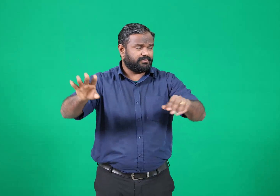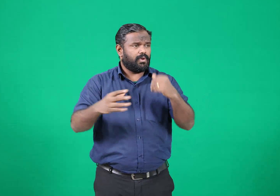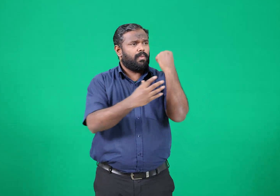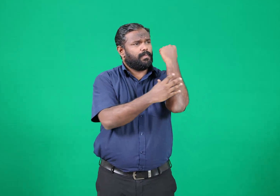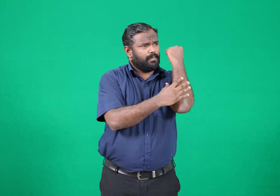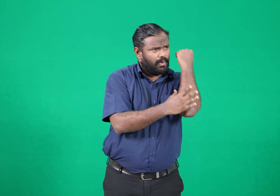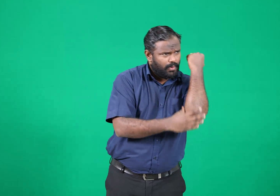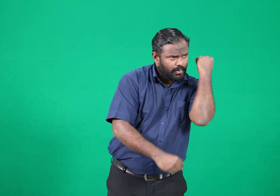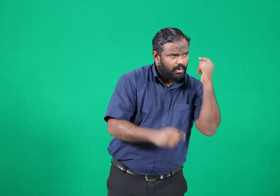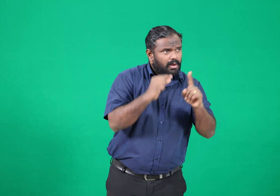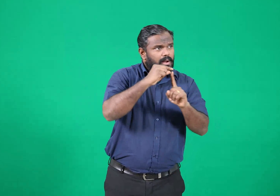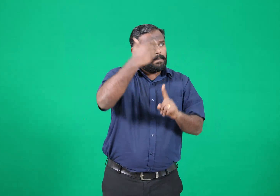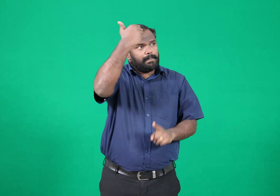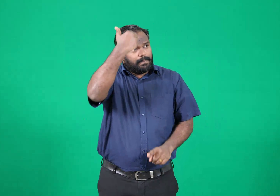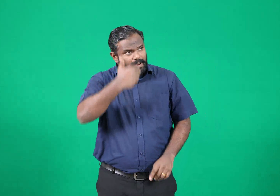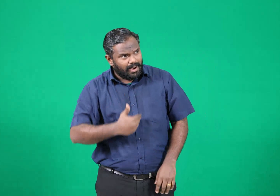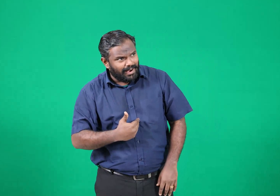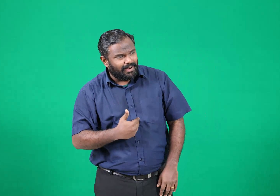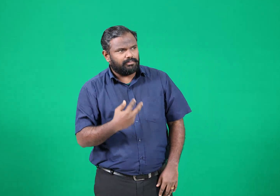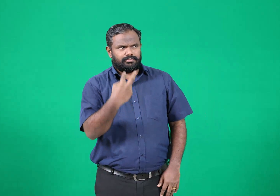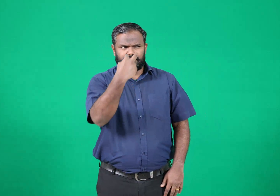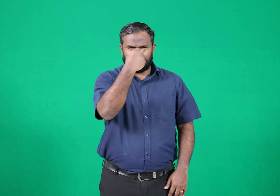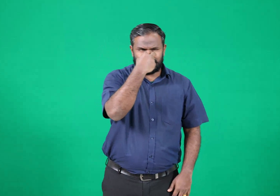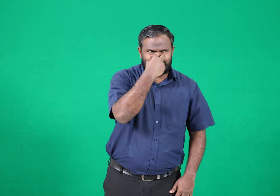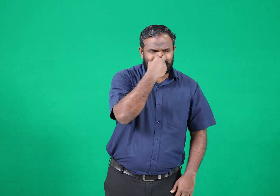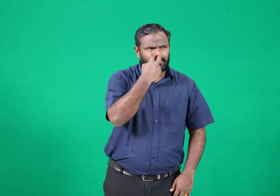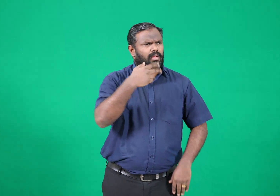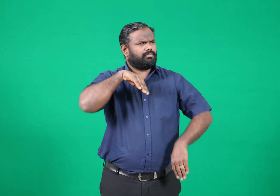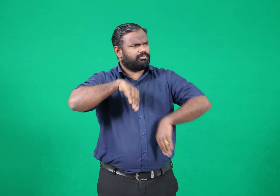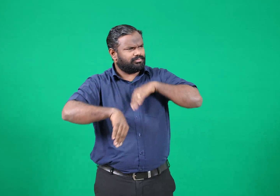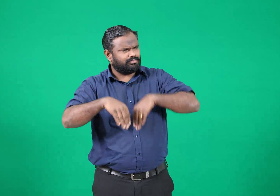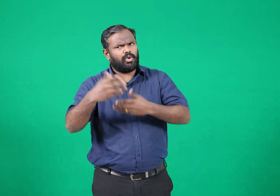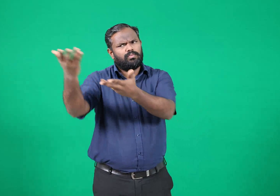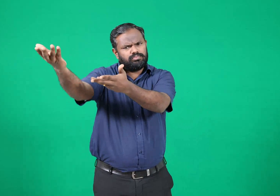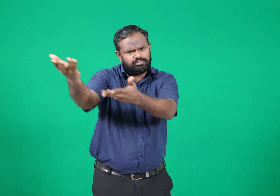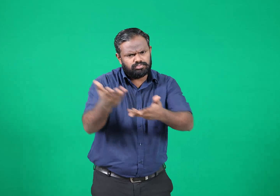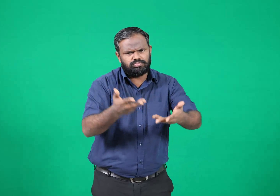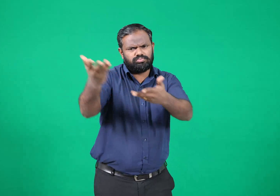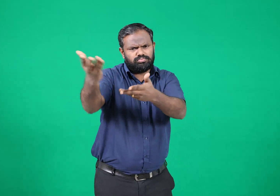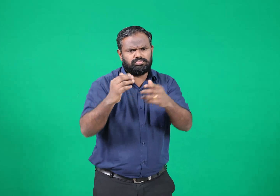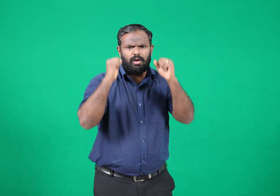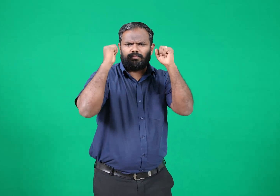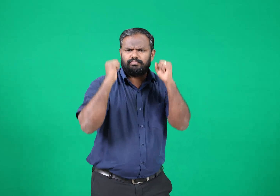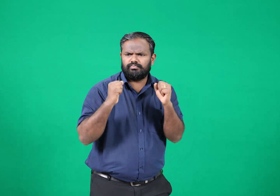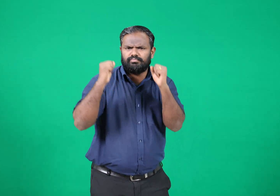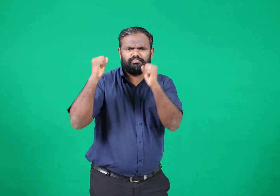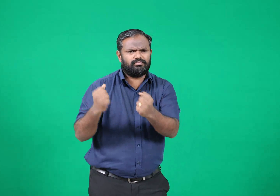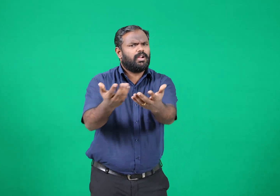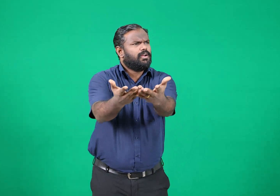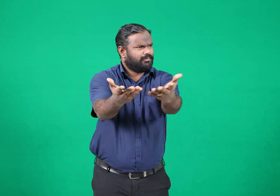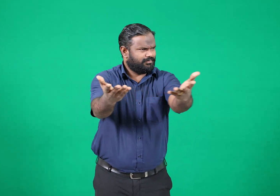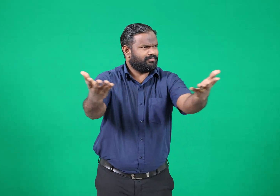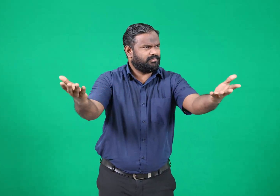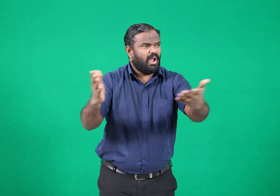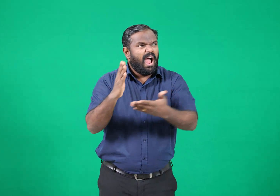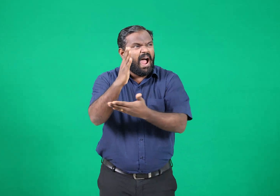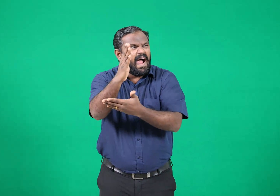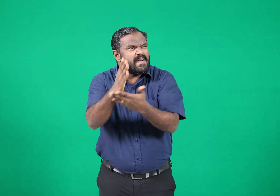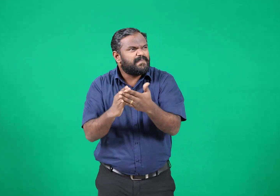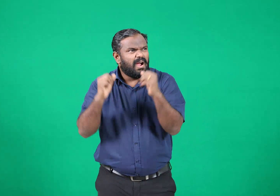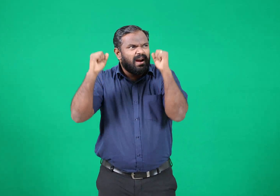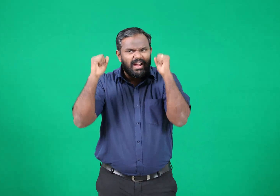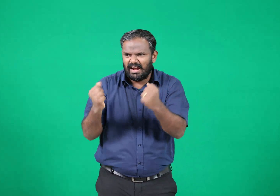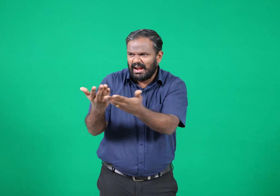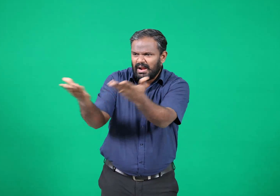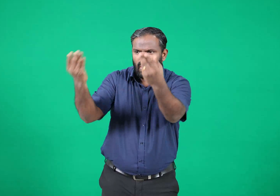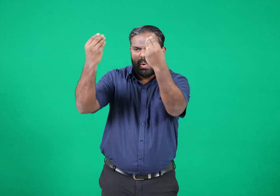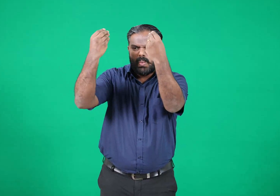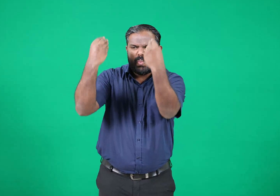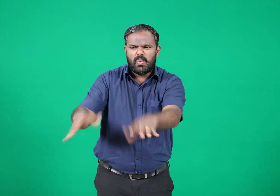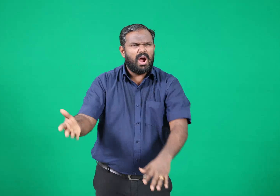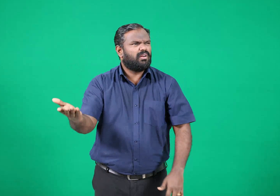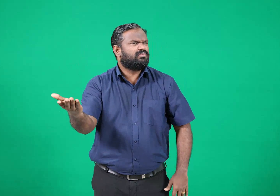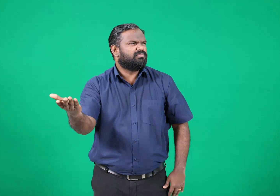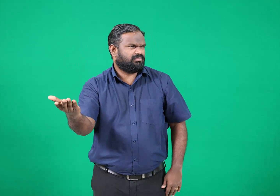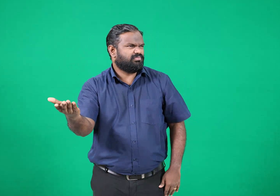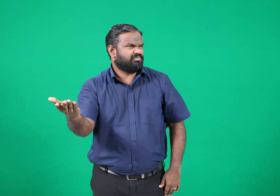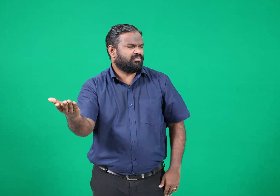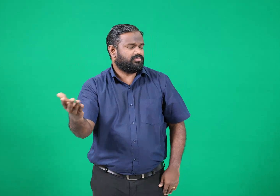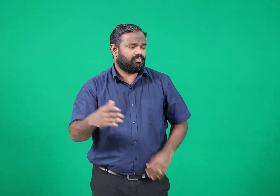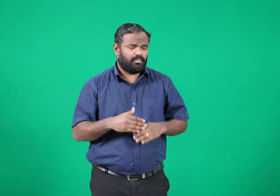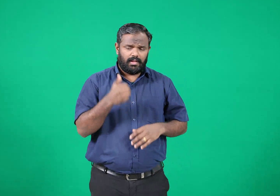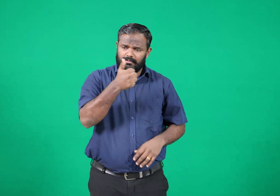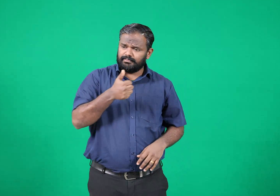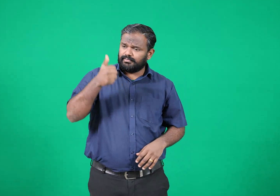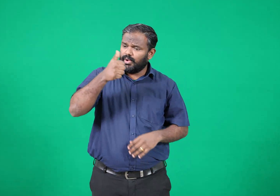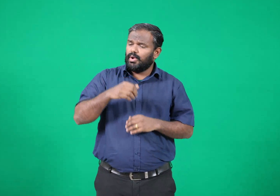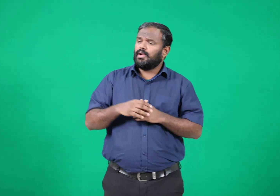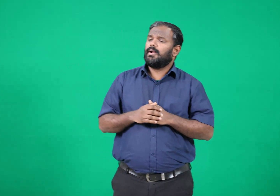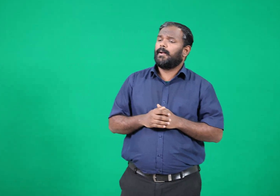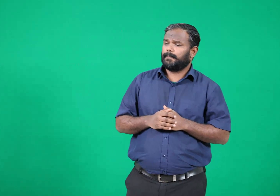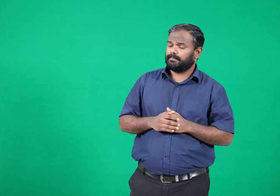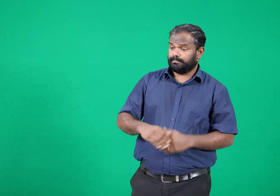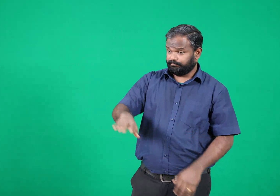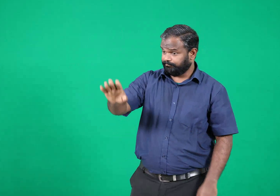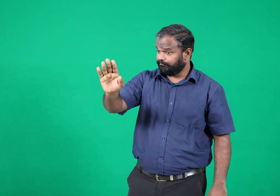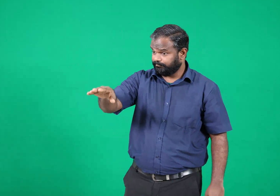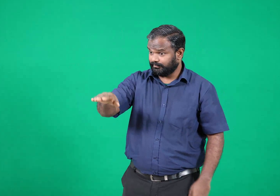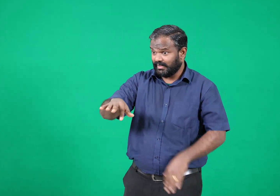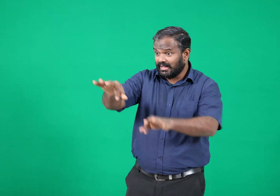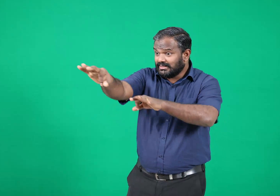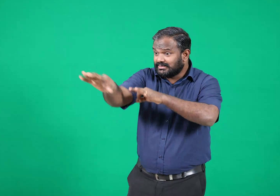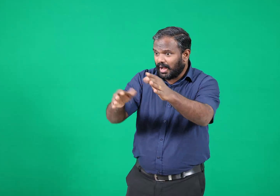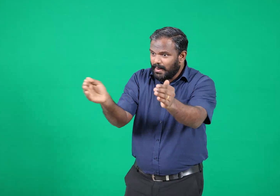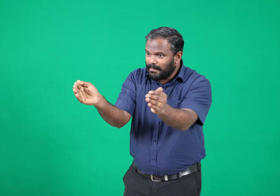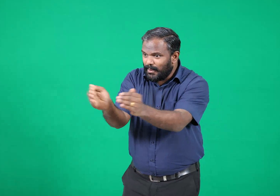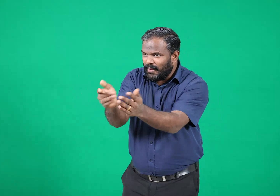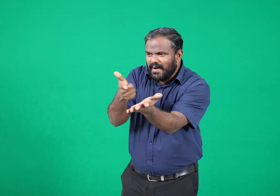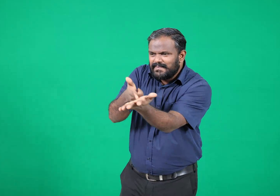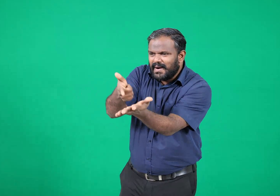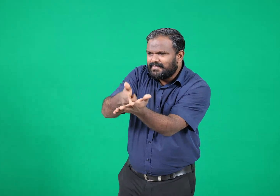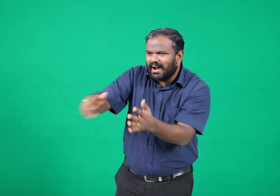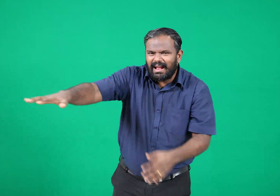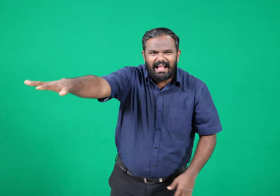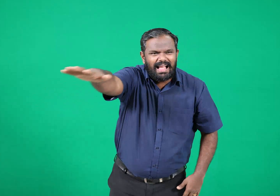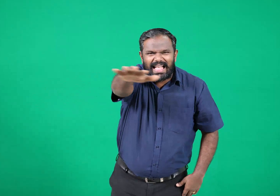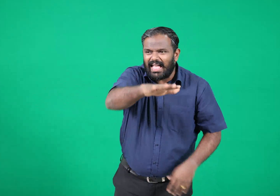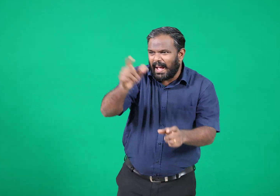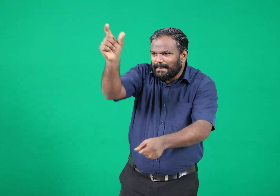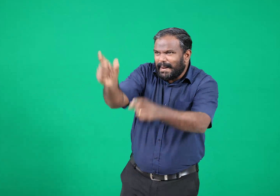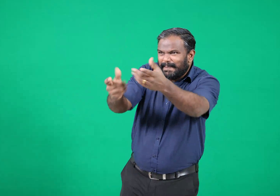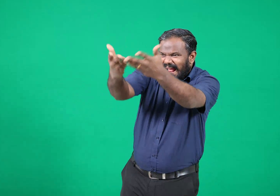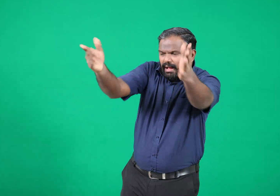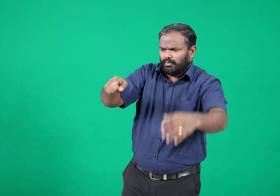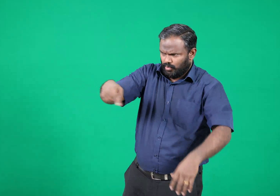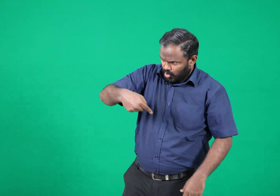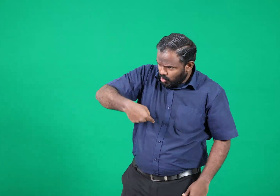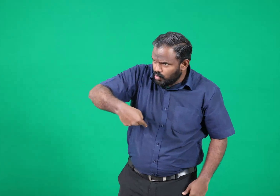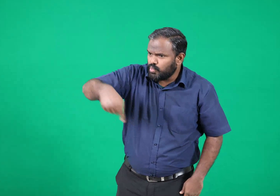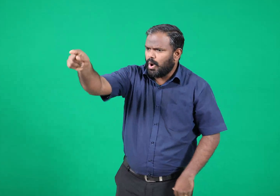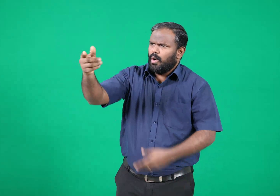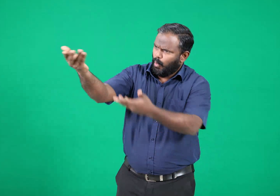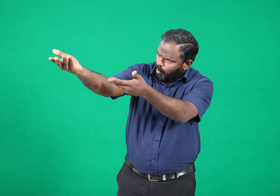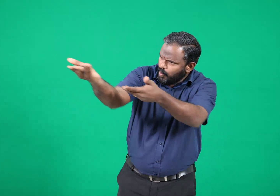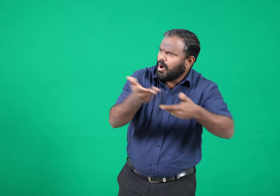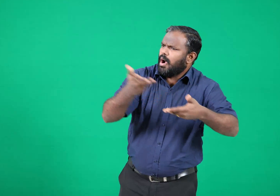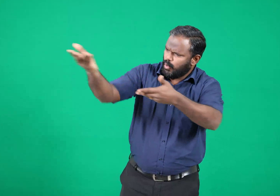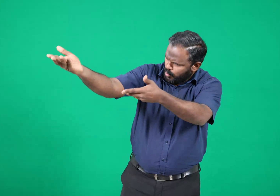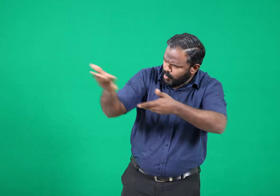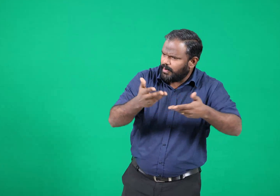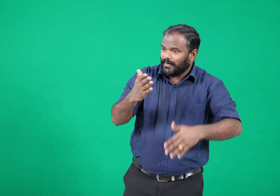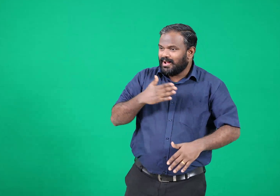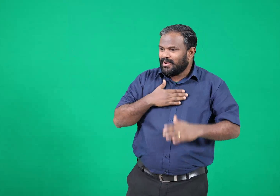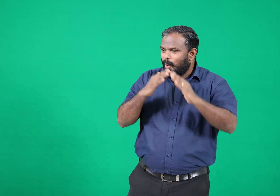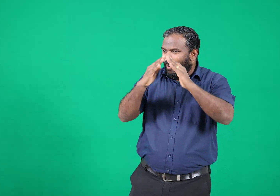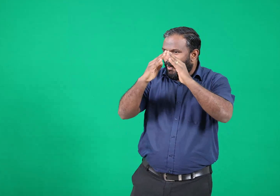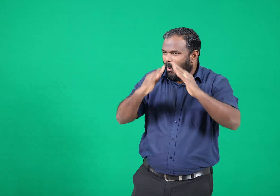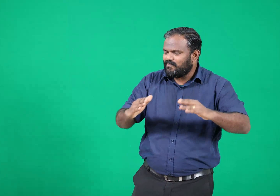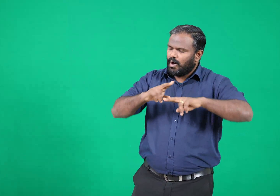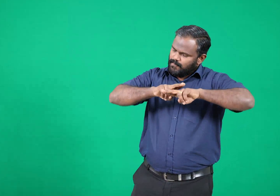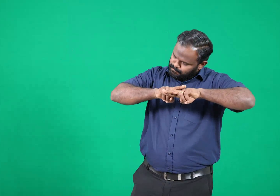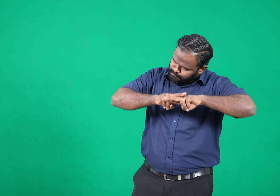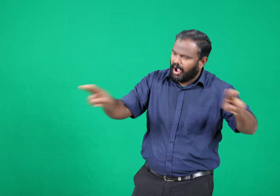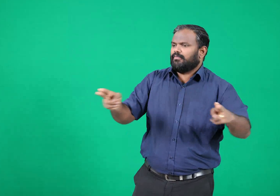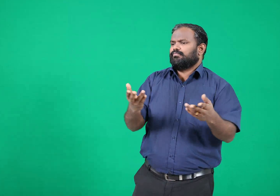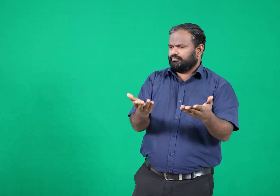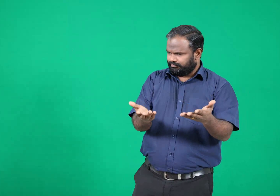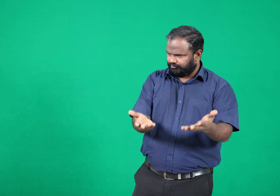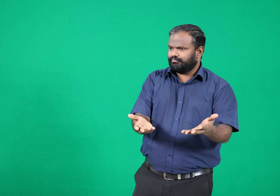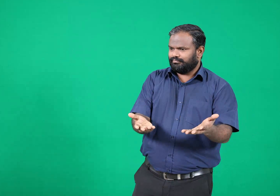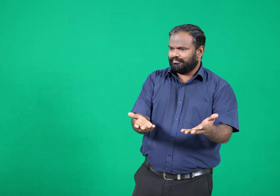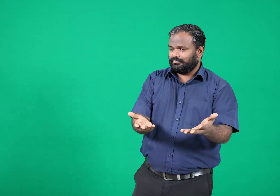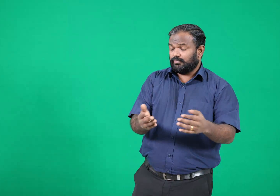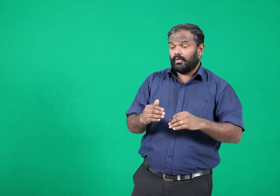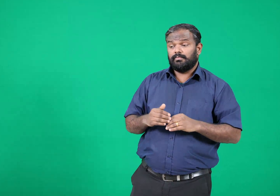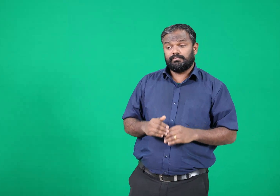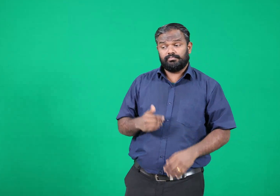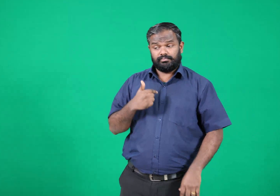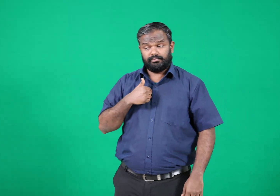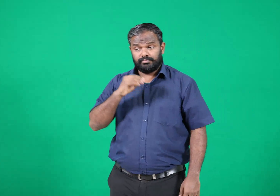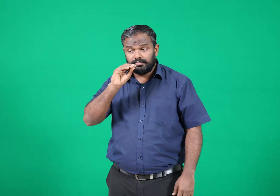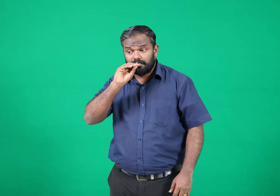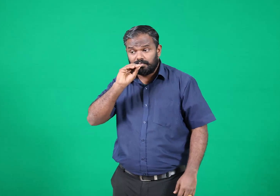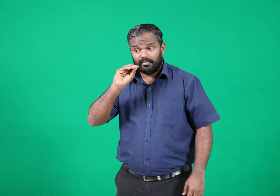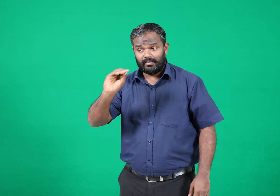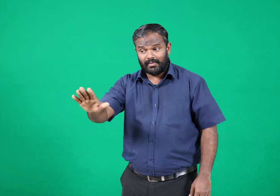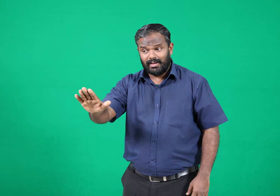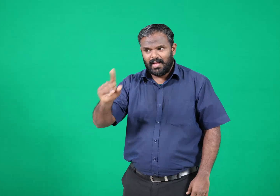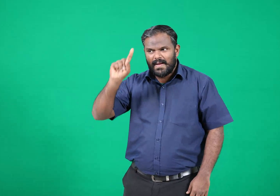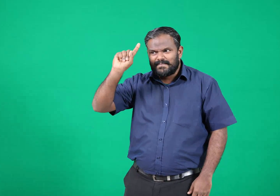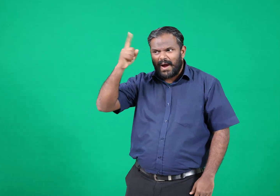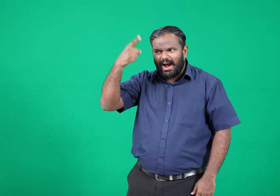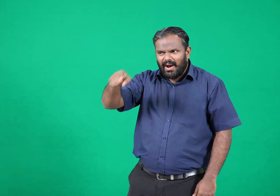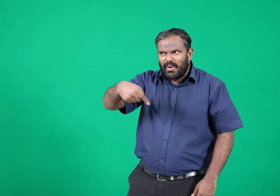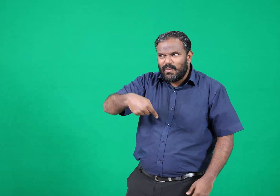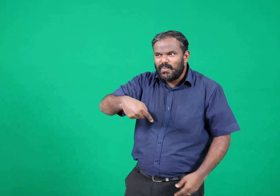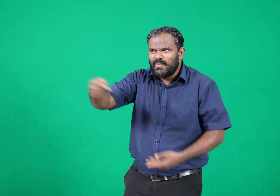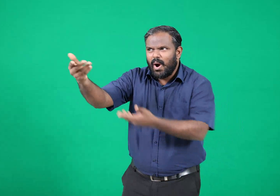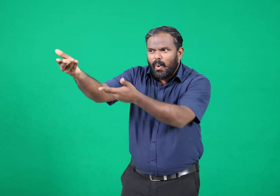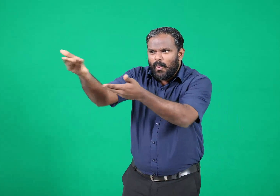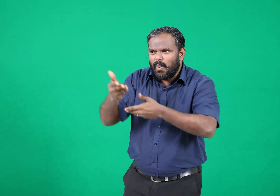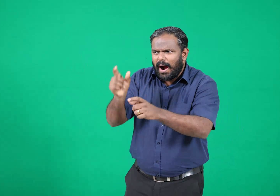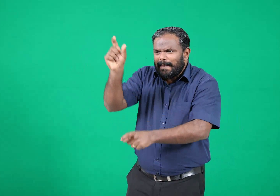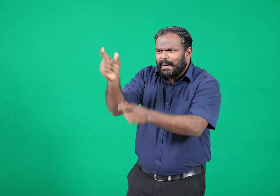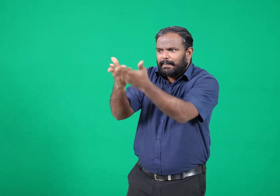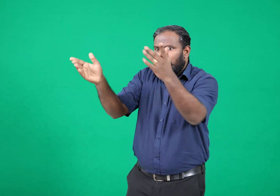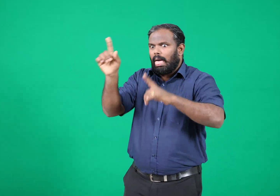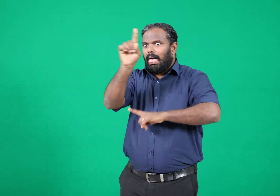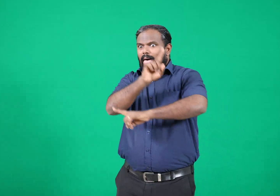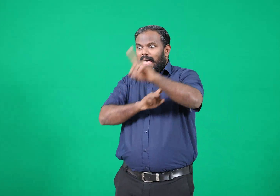So the master told his servant, ' Go out to the highways and hedges and compel them to come in, so that my house will be full.